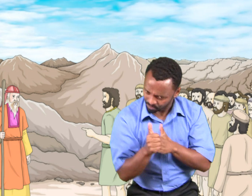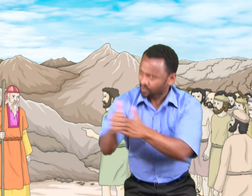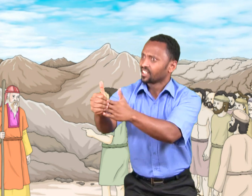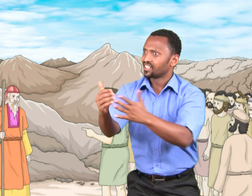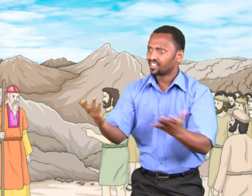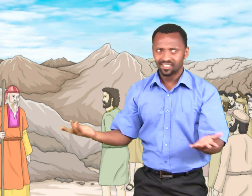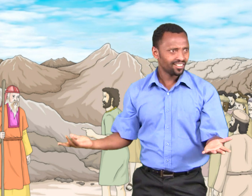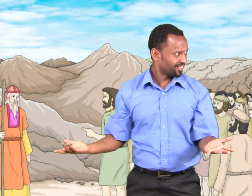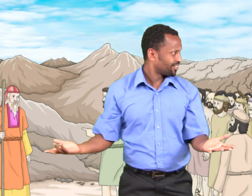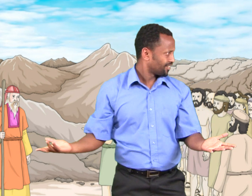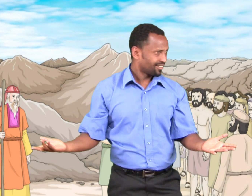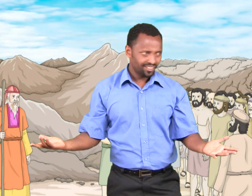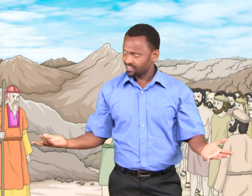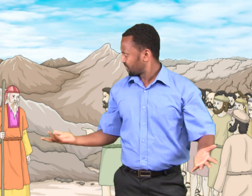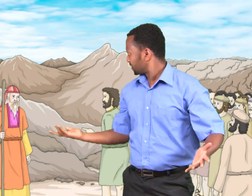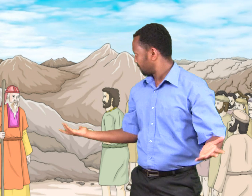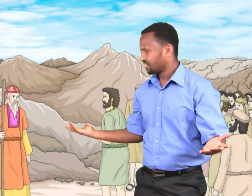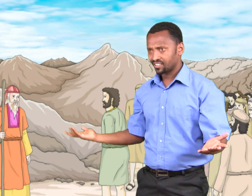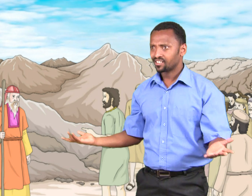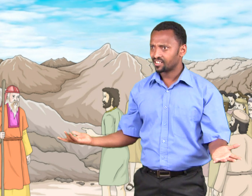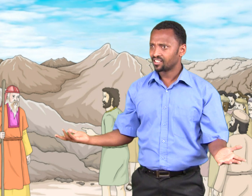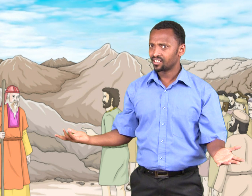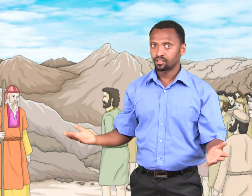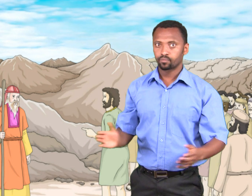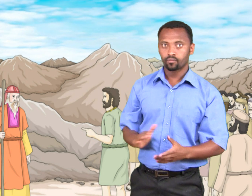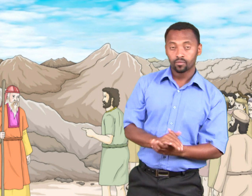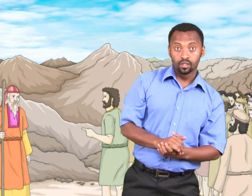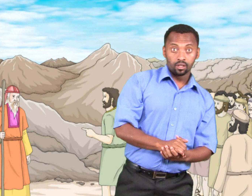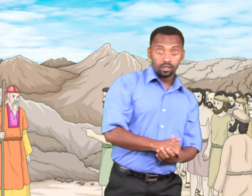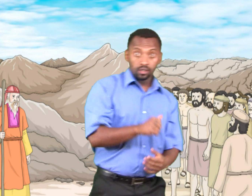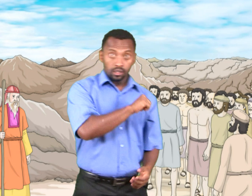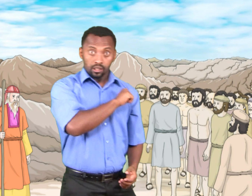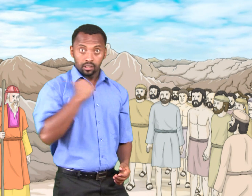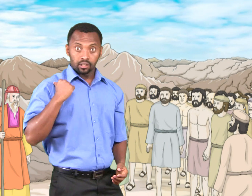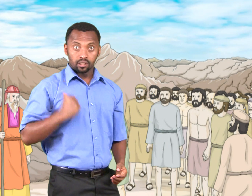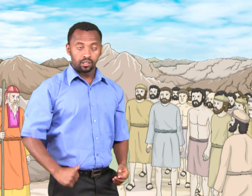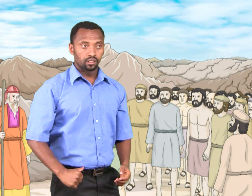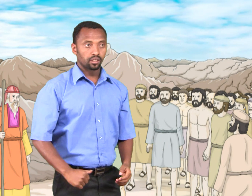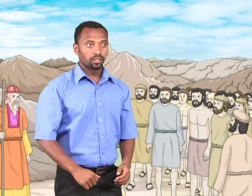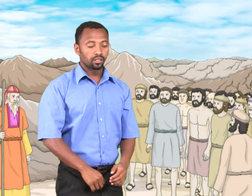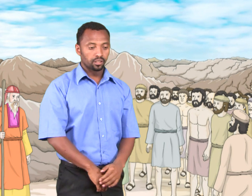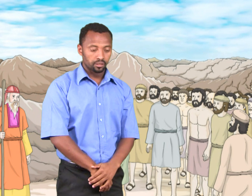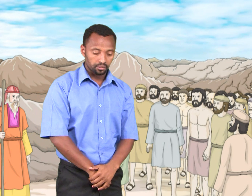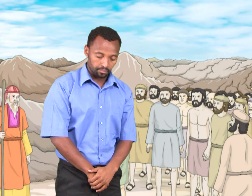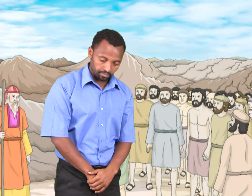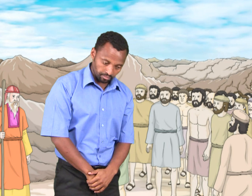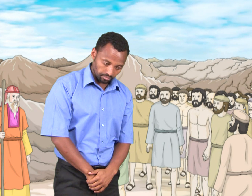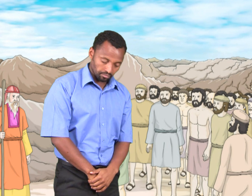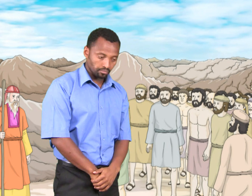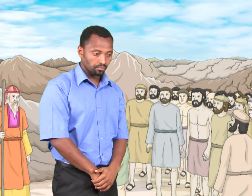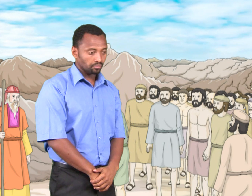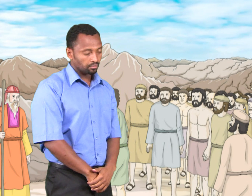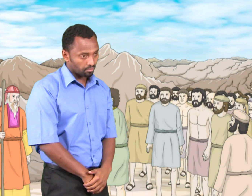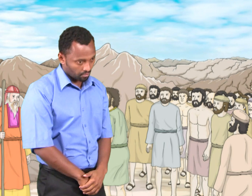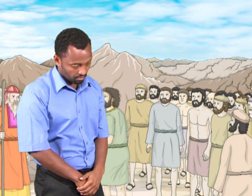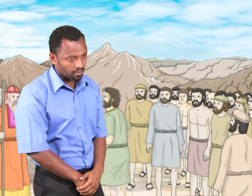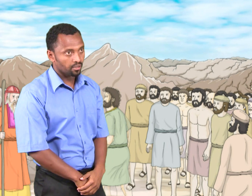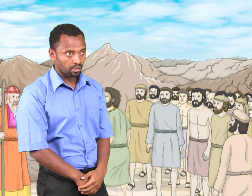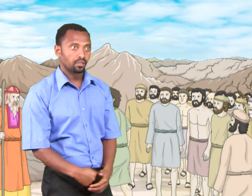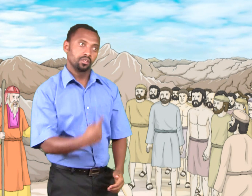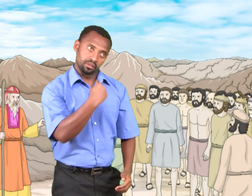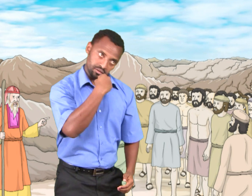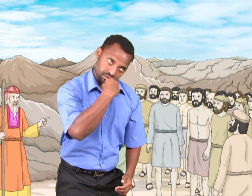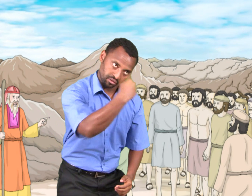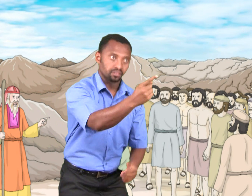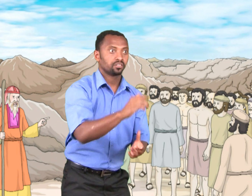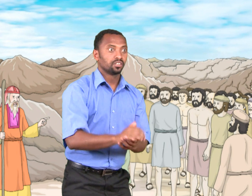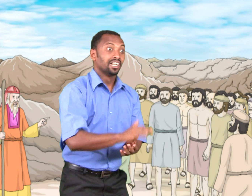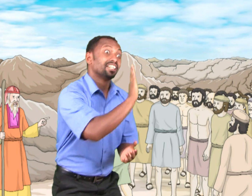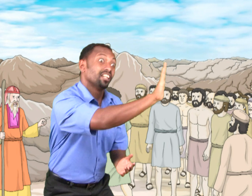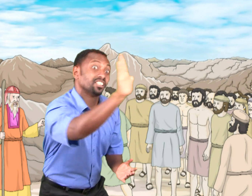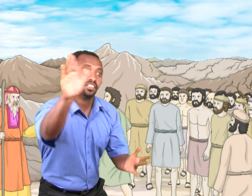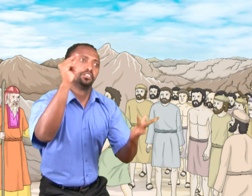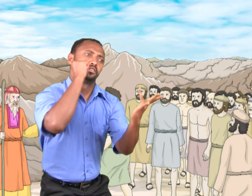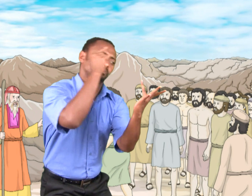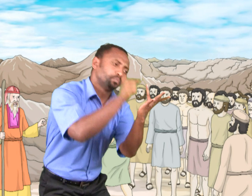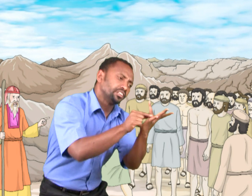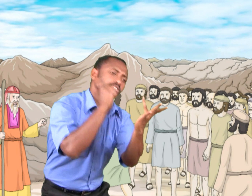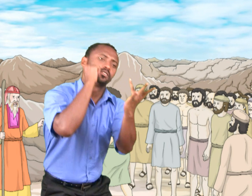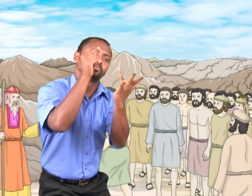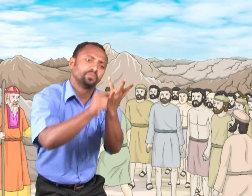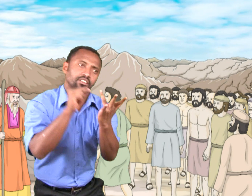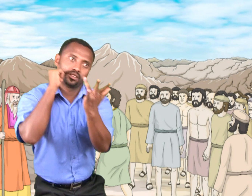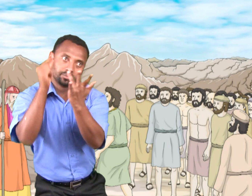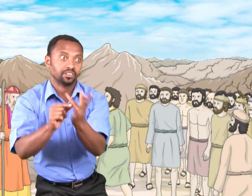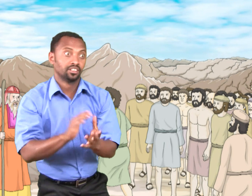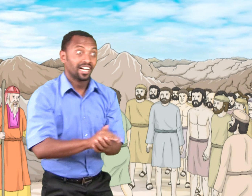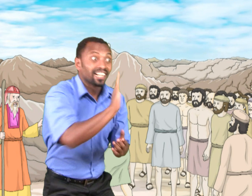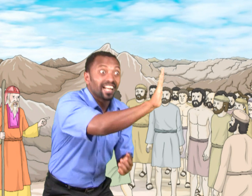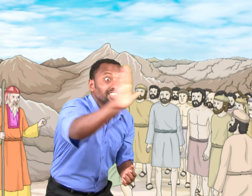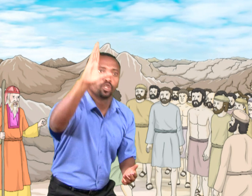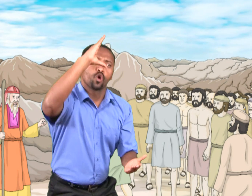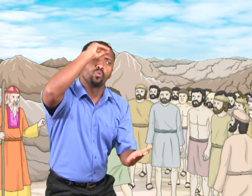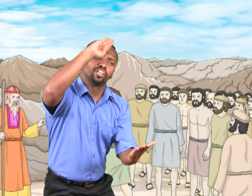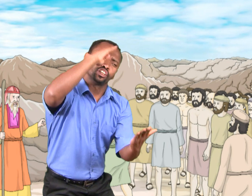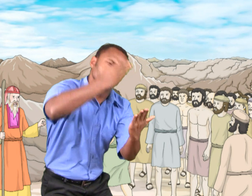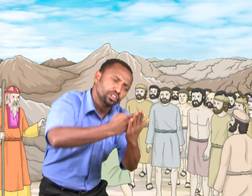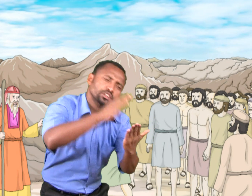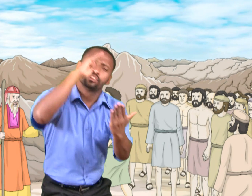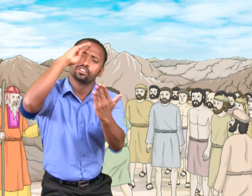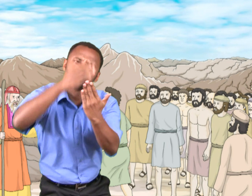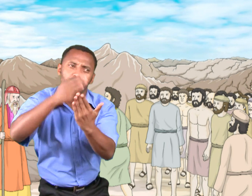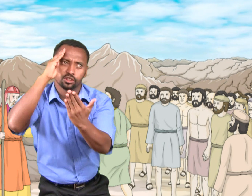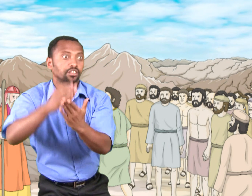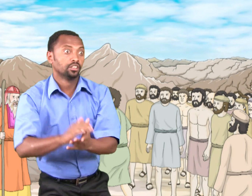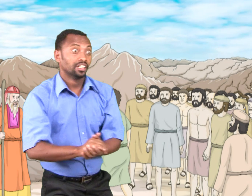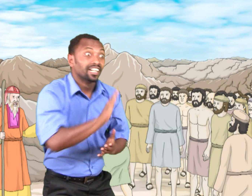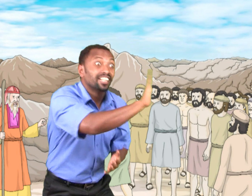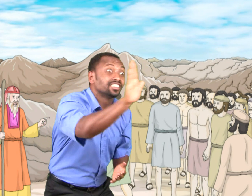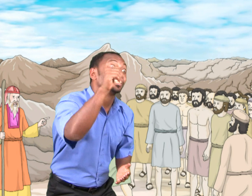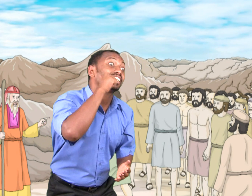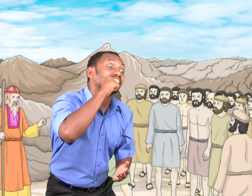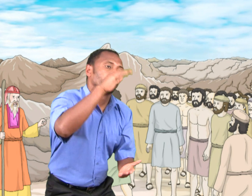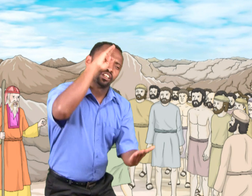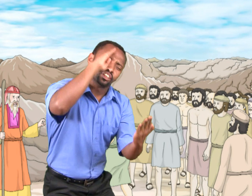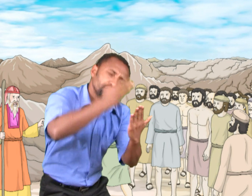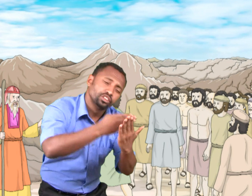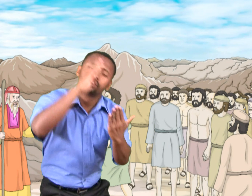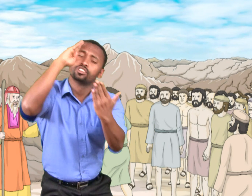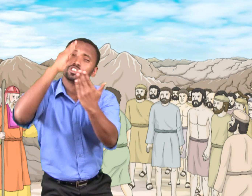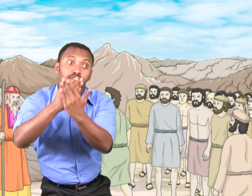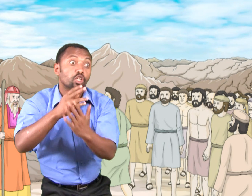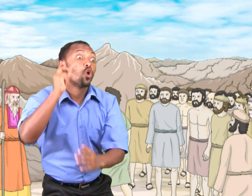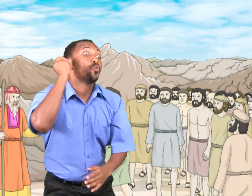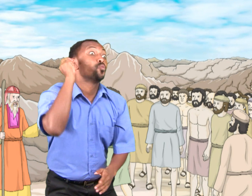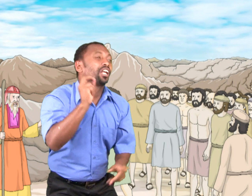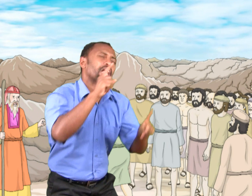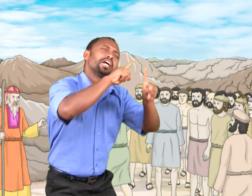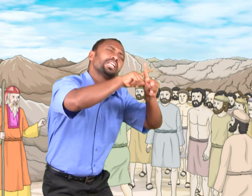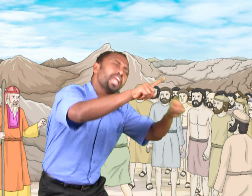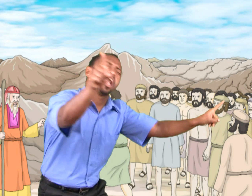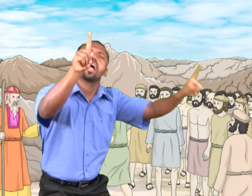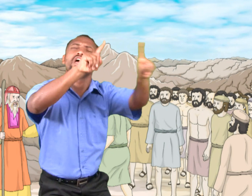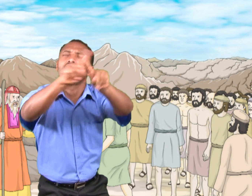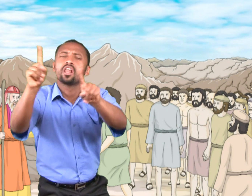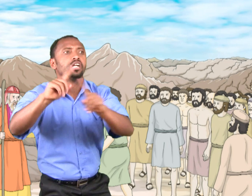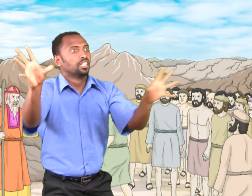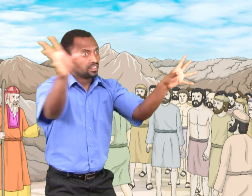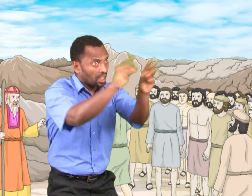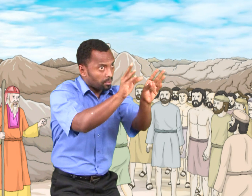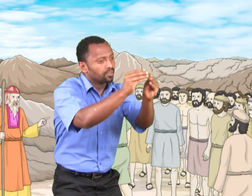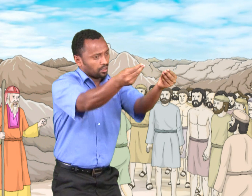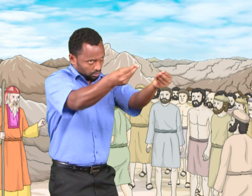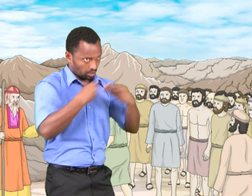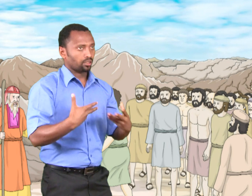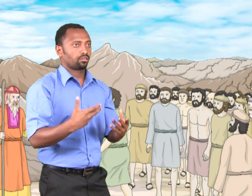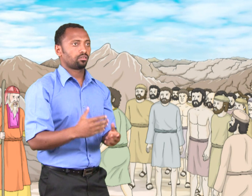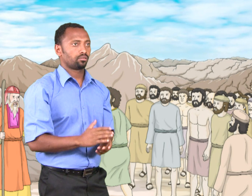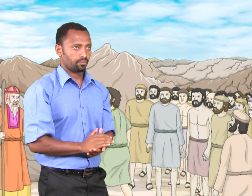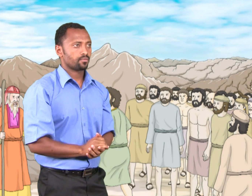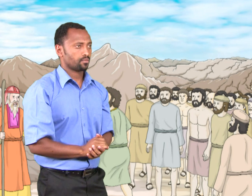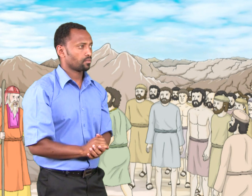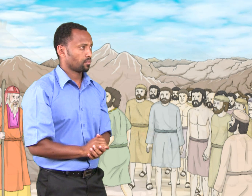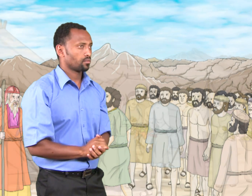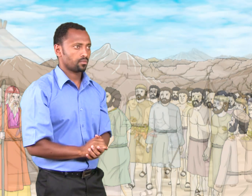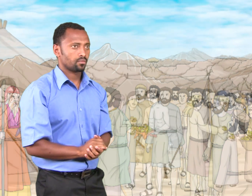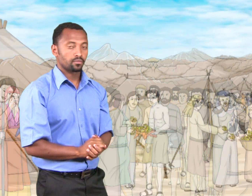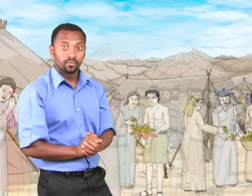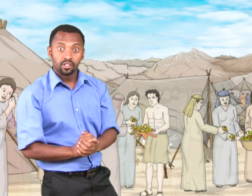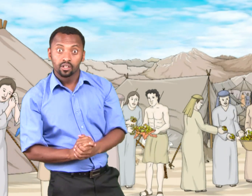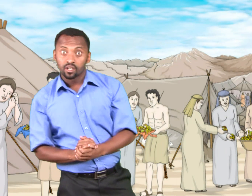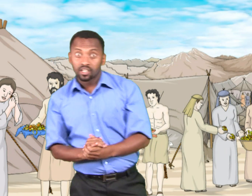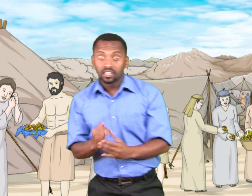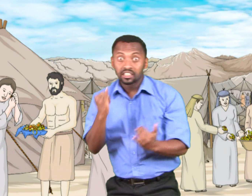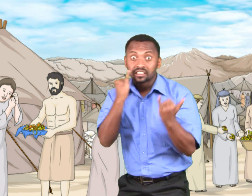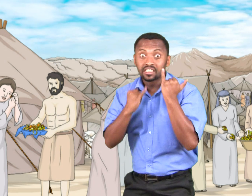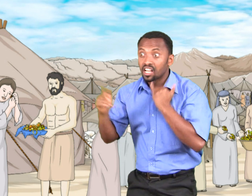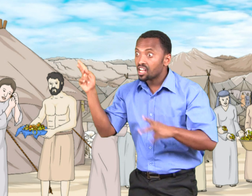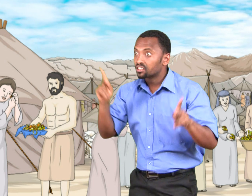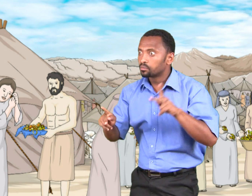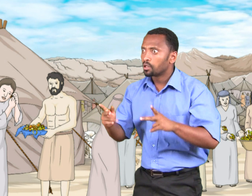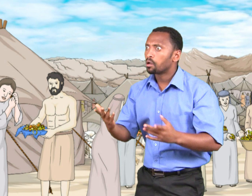So Aaron told them, “Take off the gold earrings that are on your wives and sons and daughters, and bring them to me.”